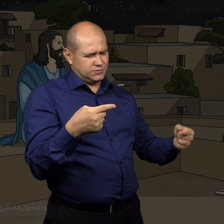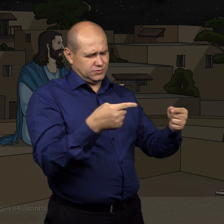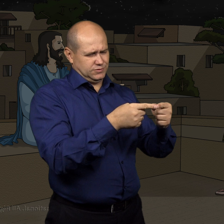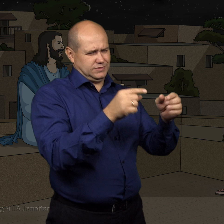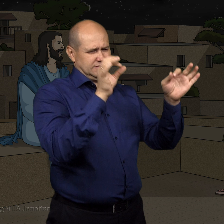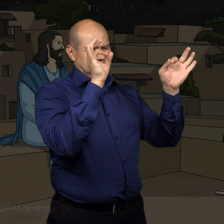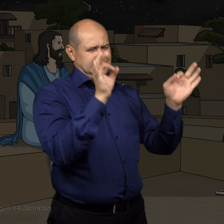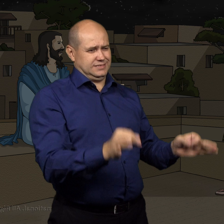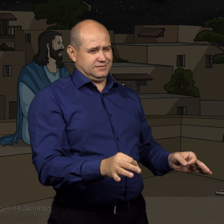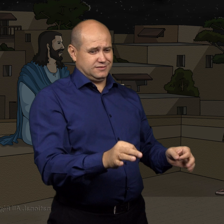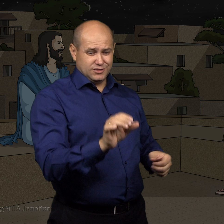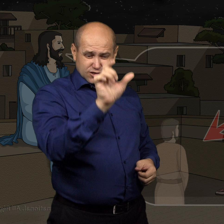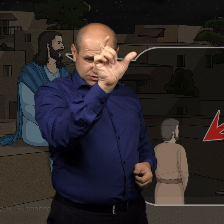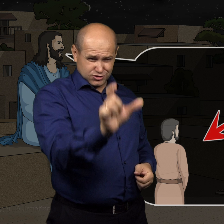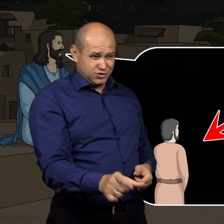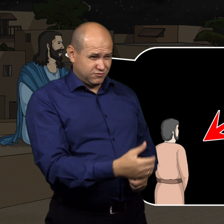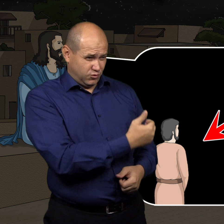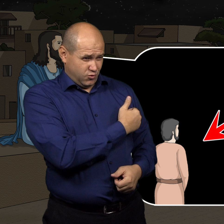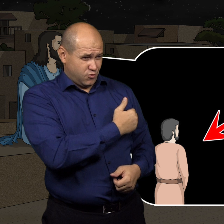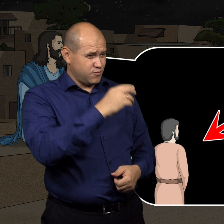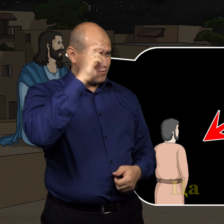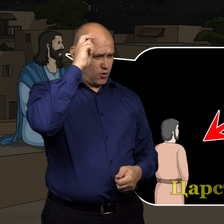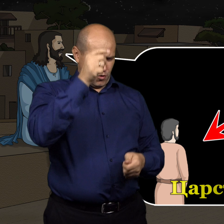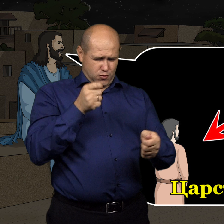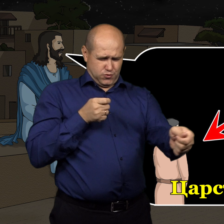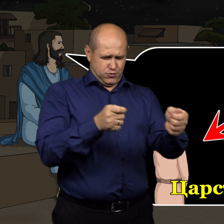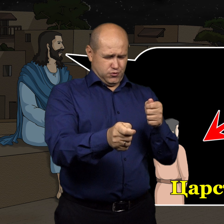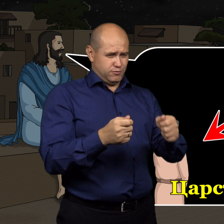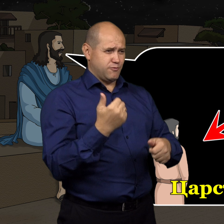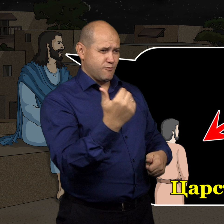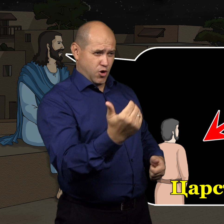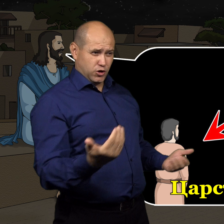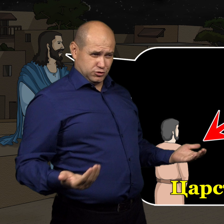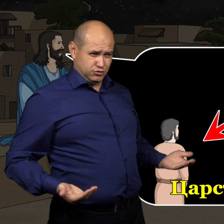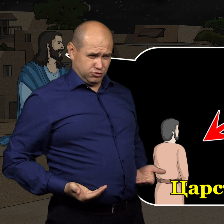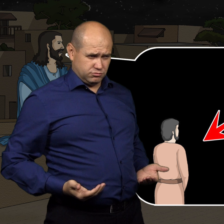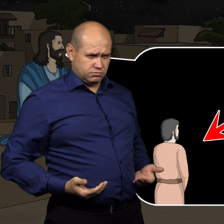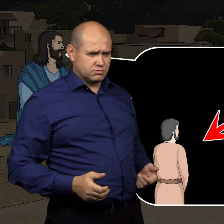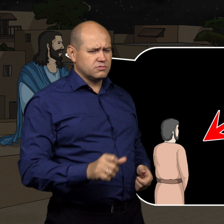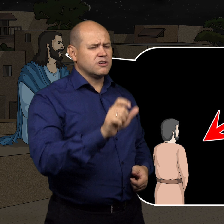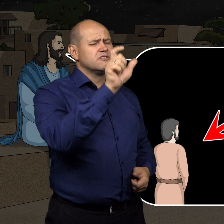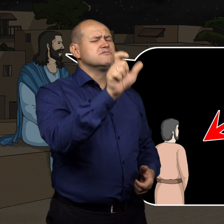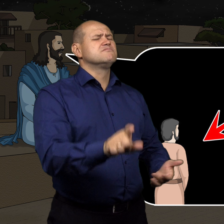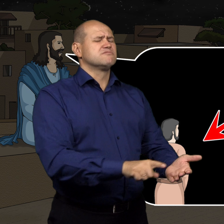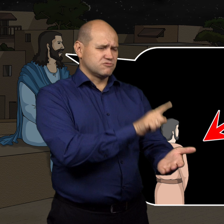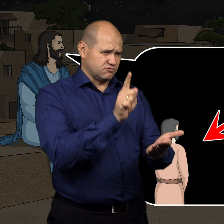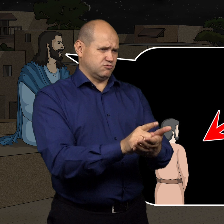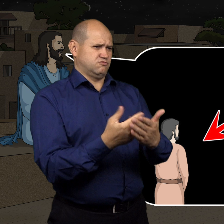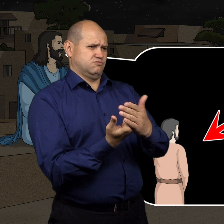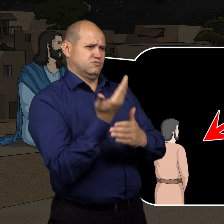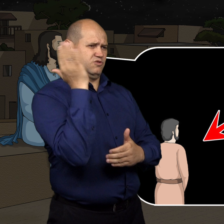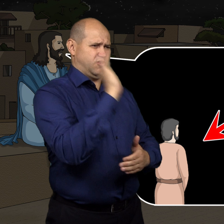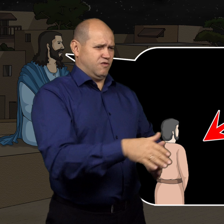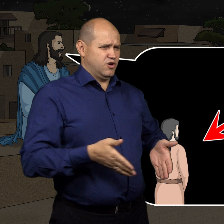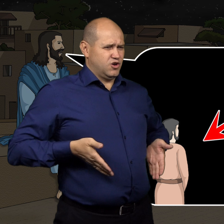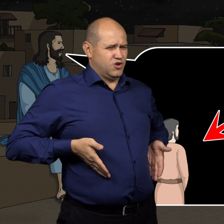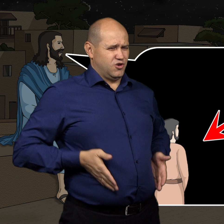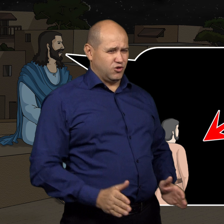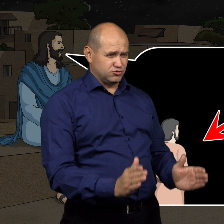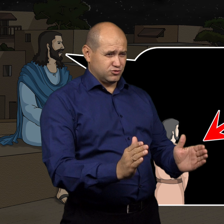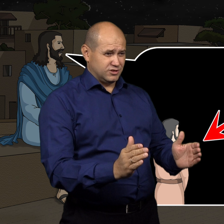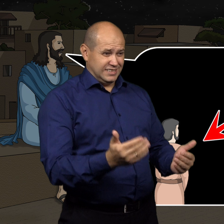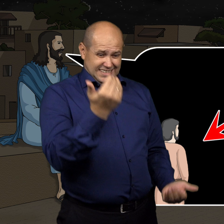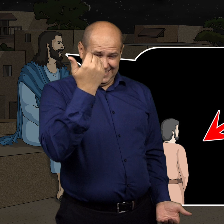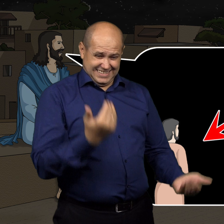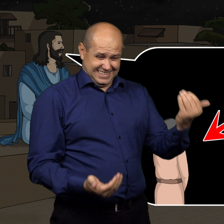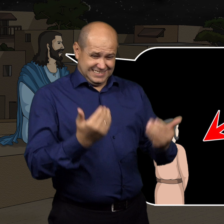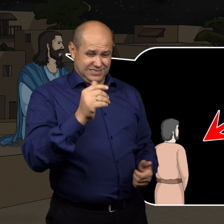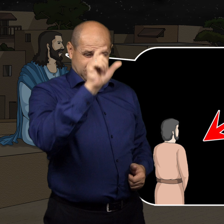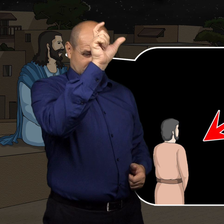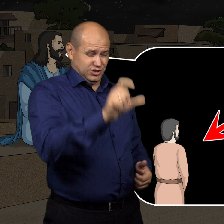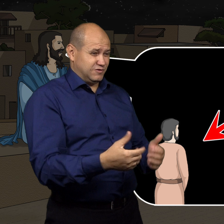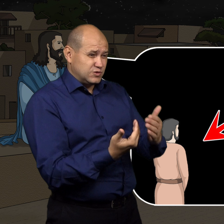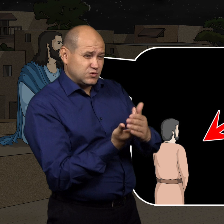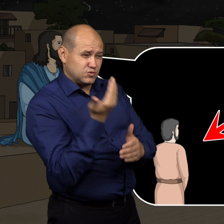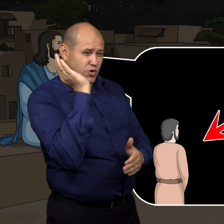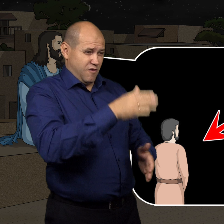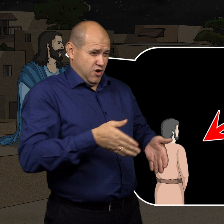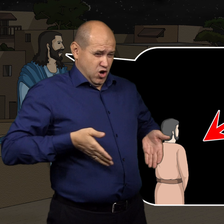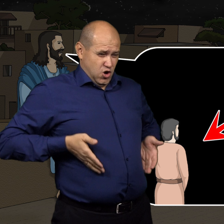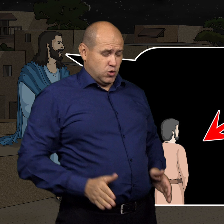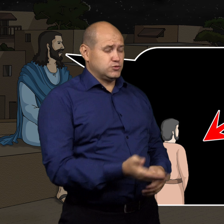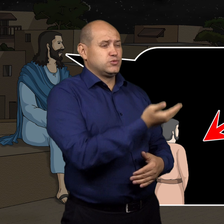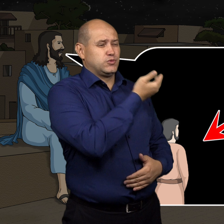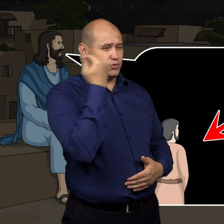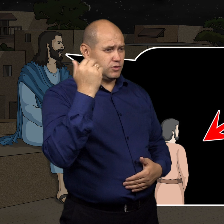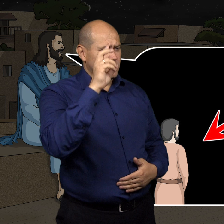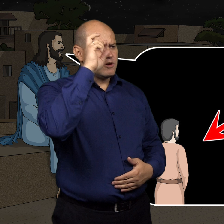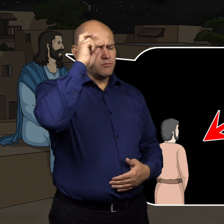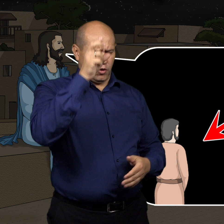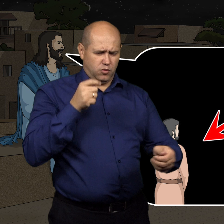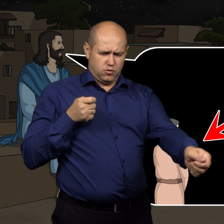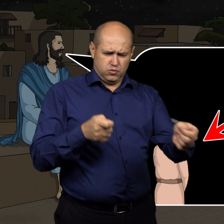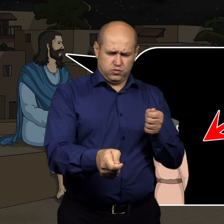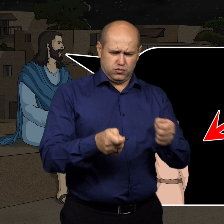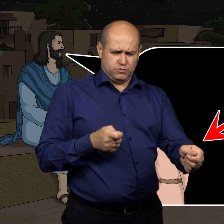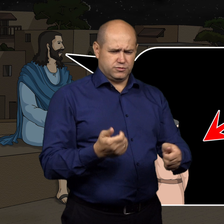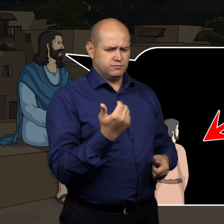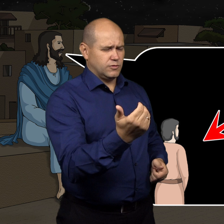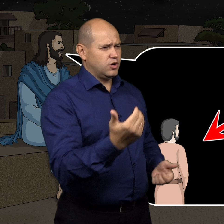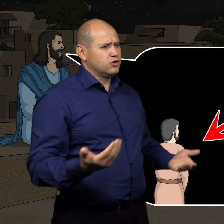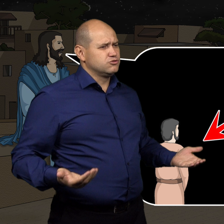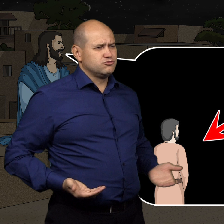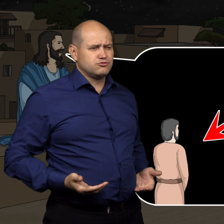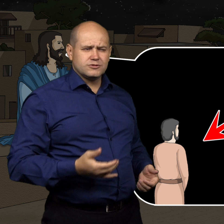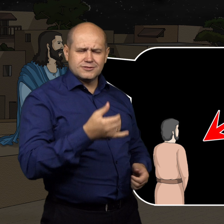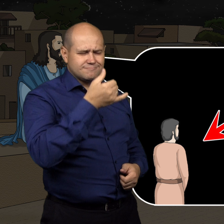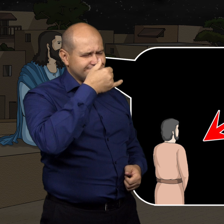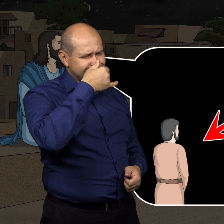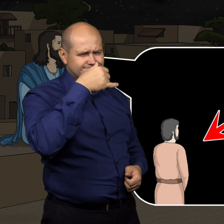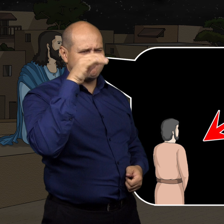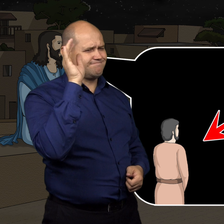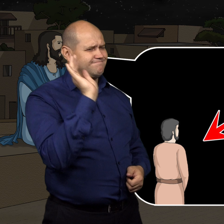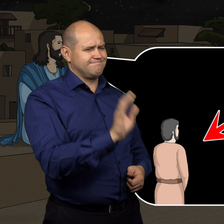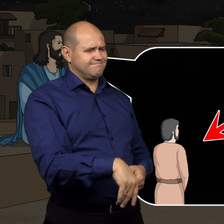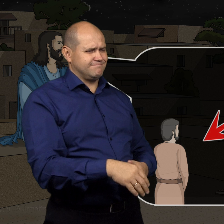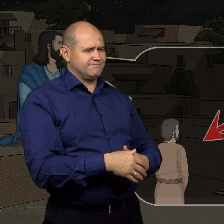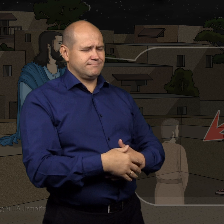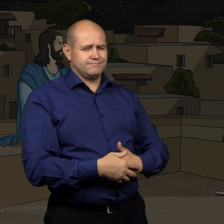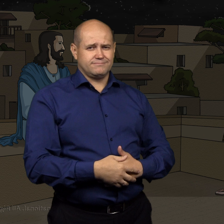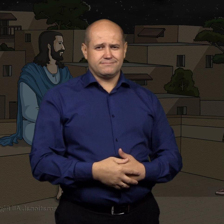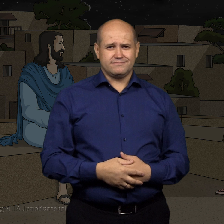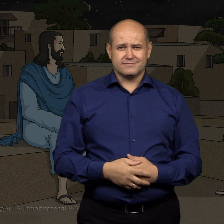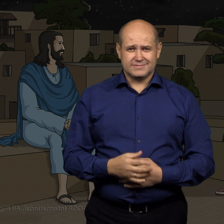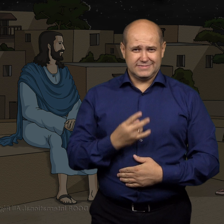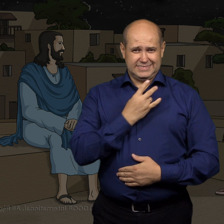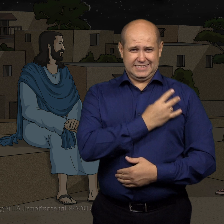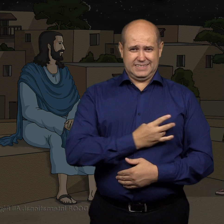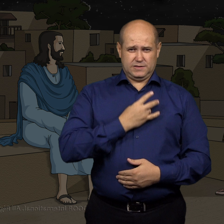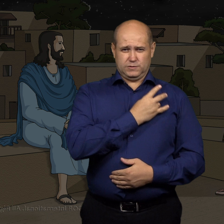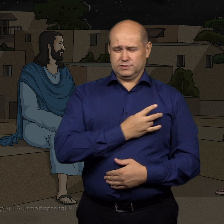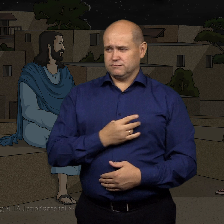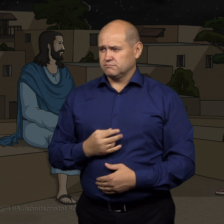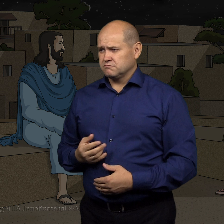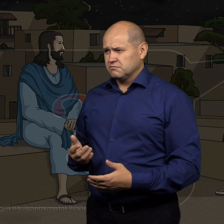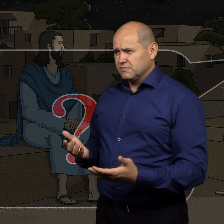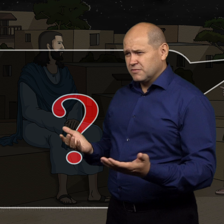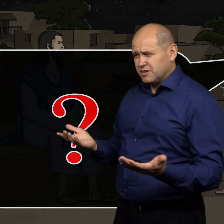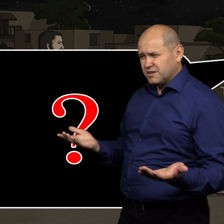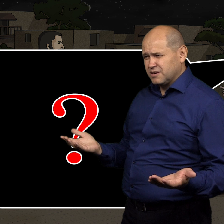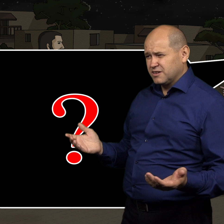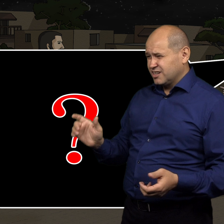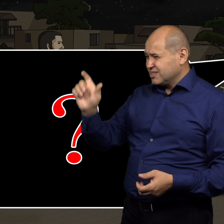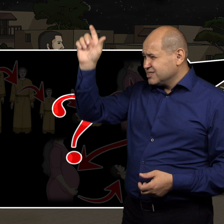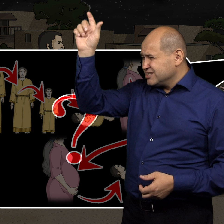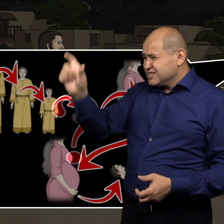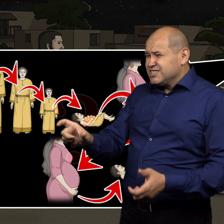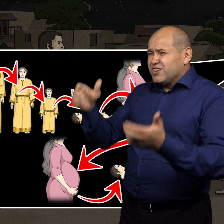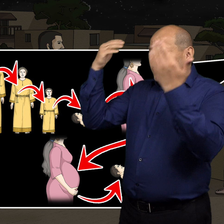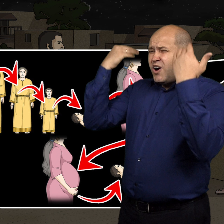Jesus replied, “Truly, truly, I tell you, no one can see the kingdom of God unless he is born again.”